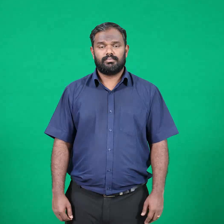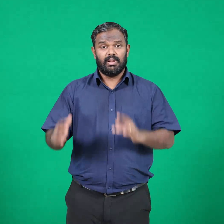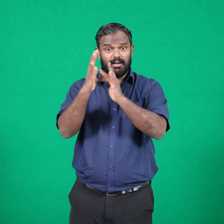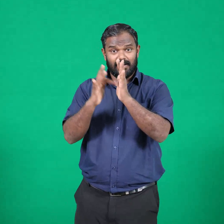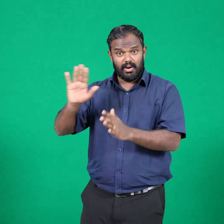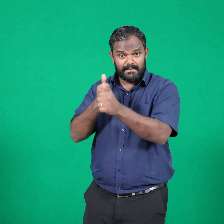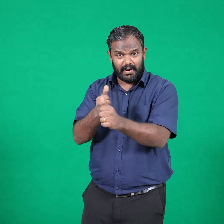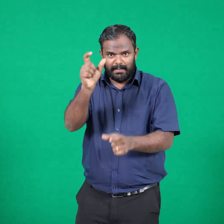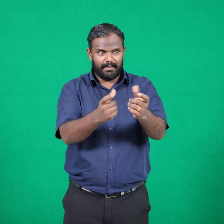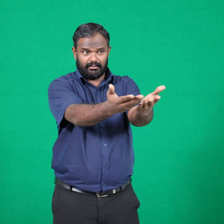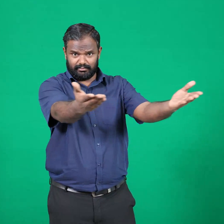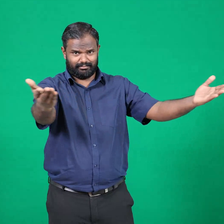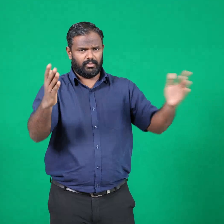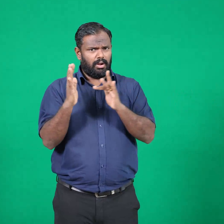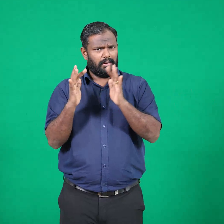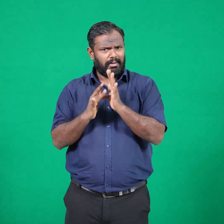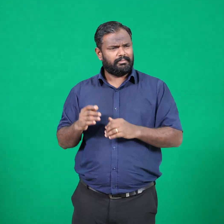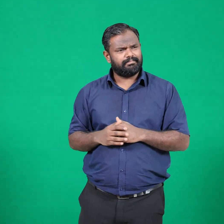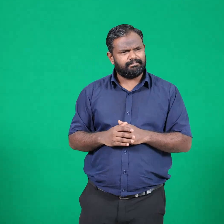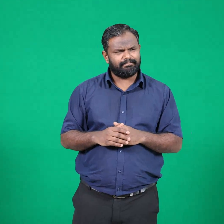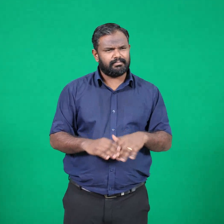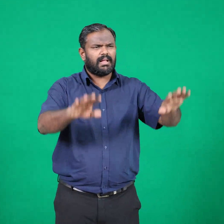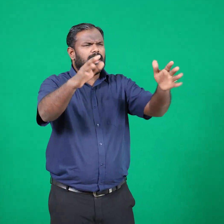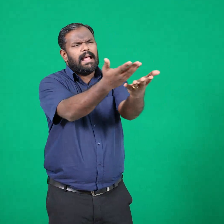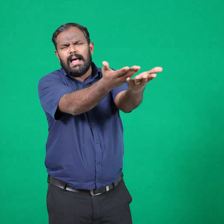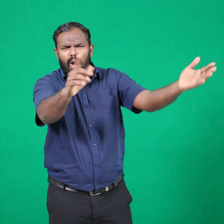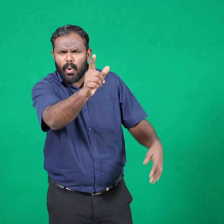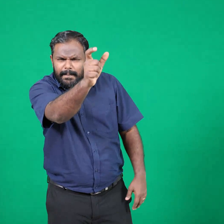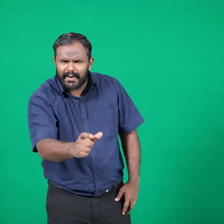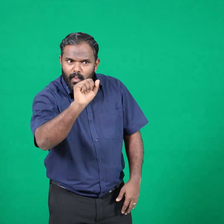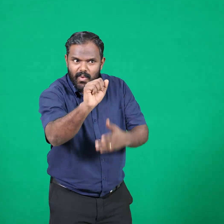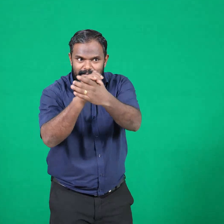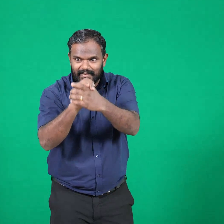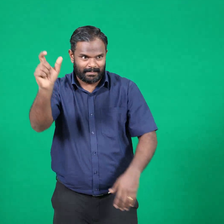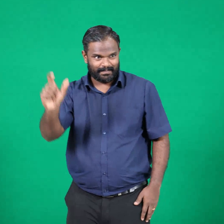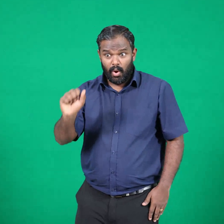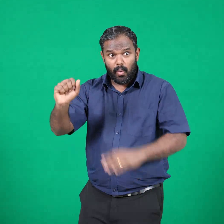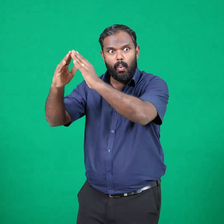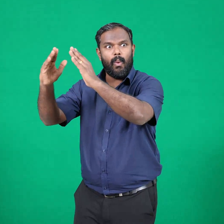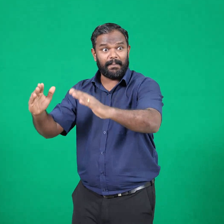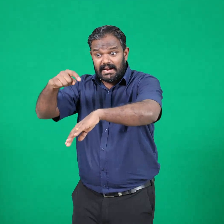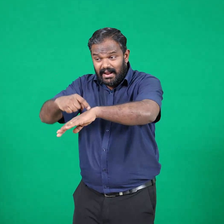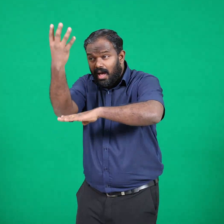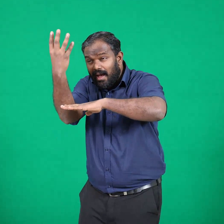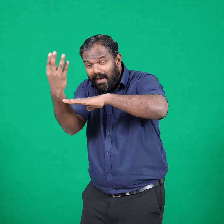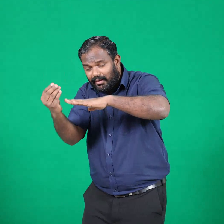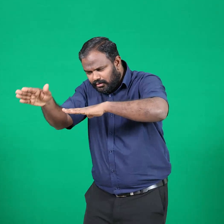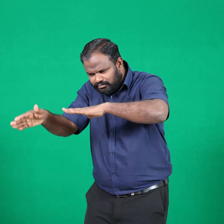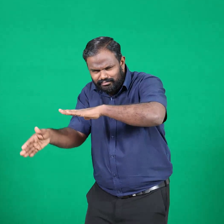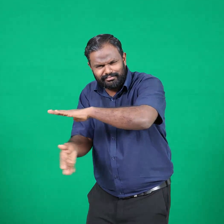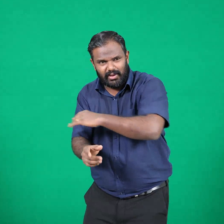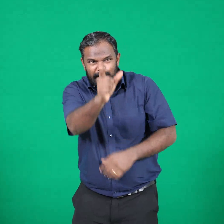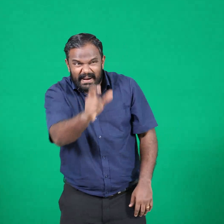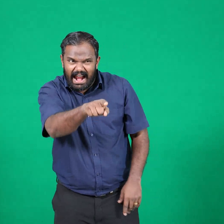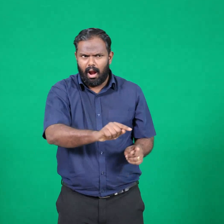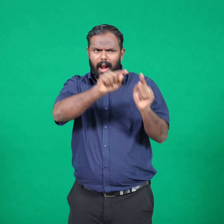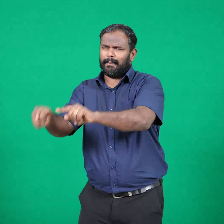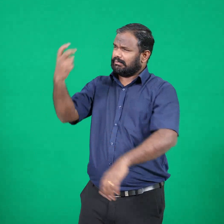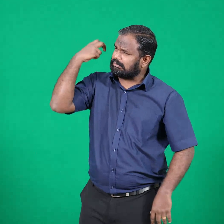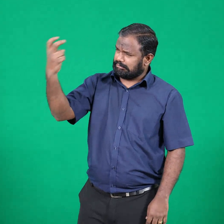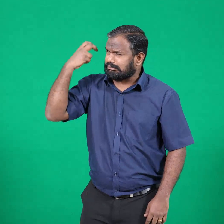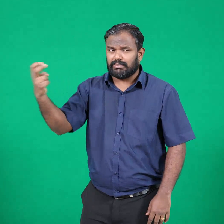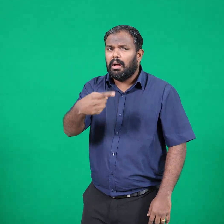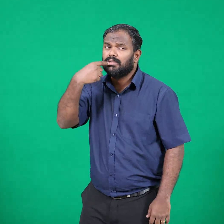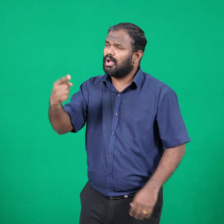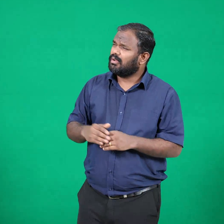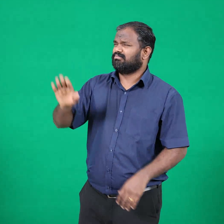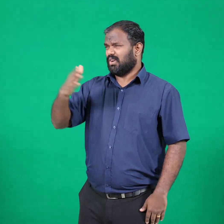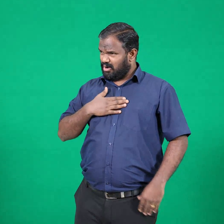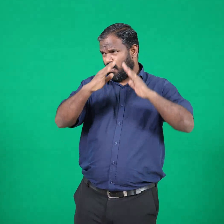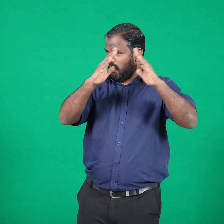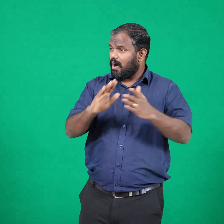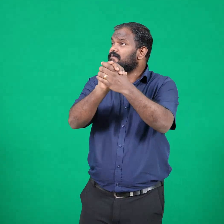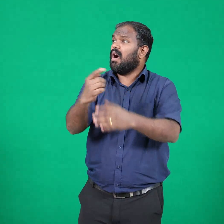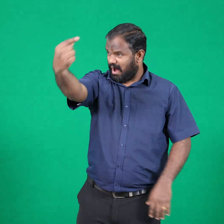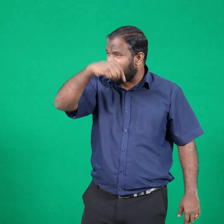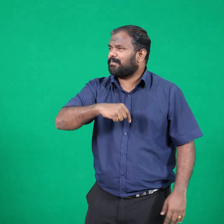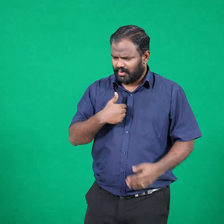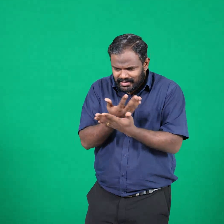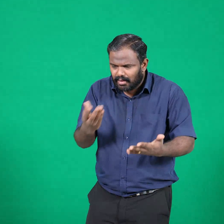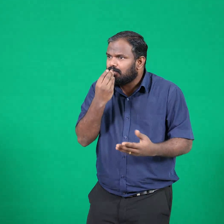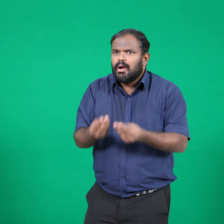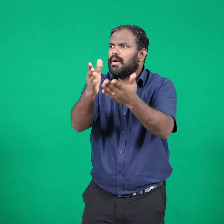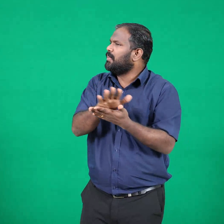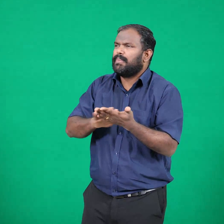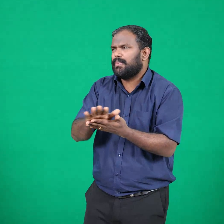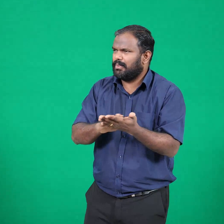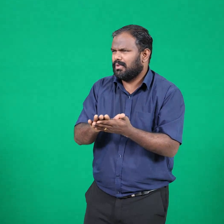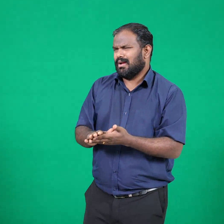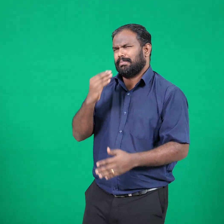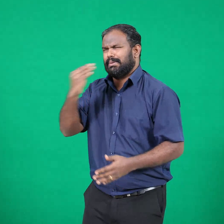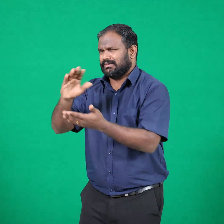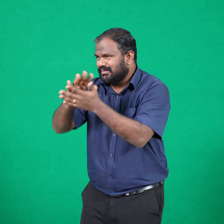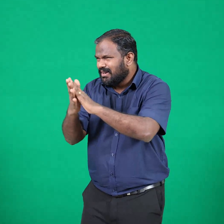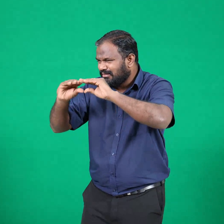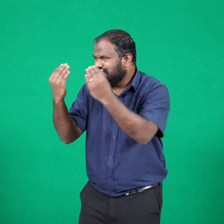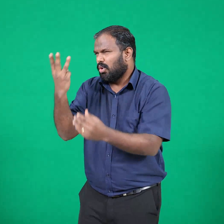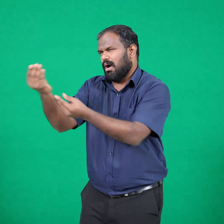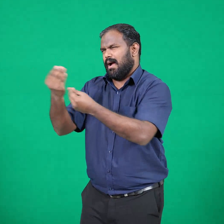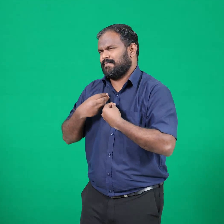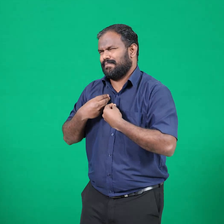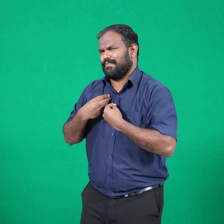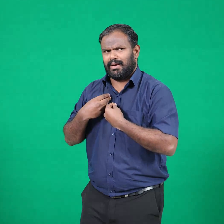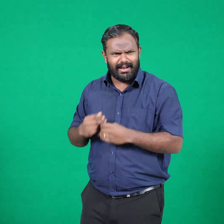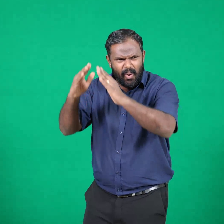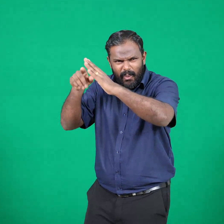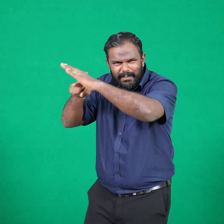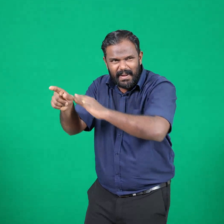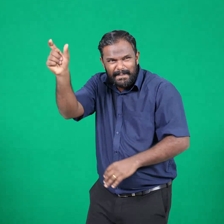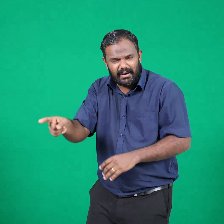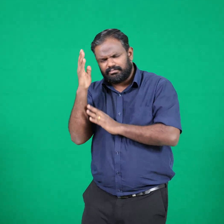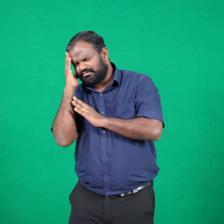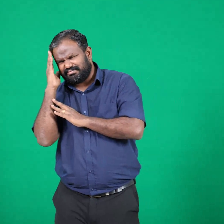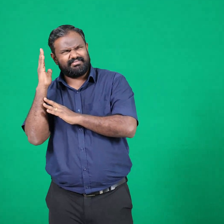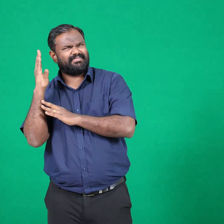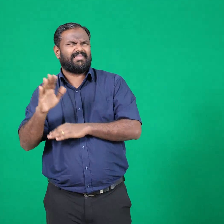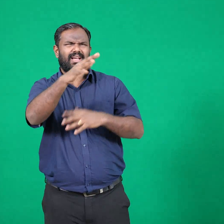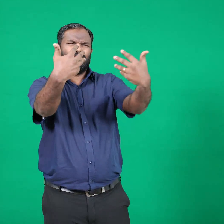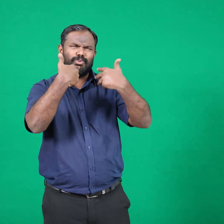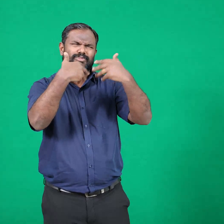Then Jesus said to them, "Suppose one of you goes to his friend at midnight and says, ' Friend, lend me three loaves of bread, because a friend of mine has come to me on a journey, and I have nothing to set before him.'